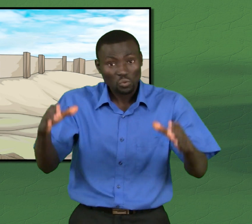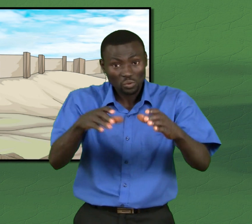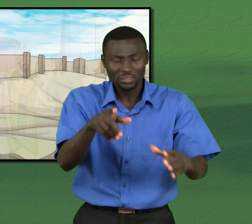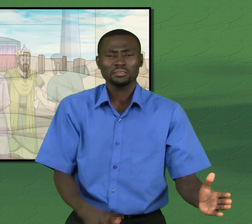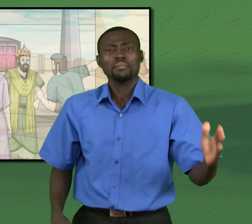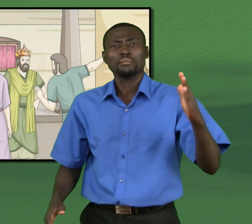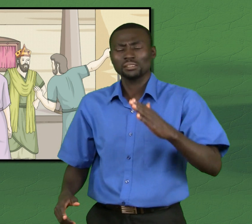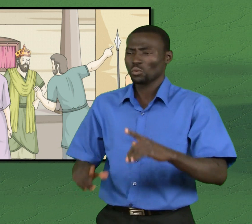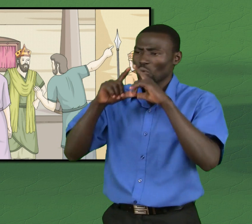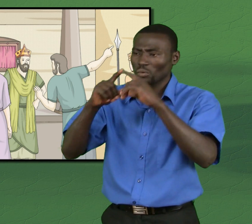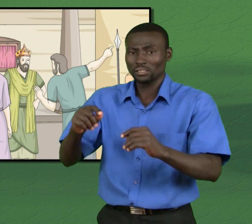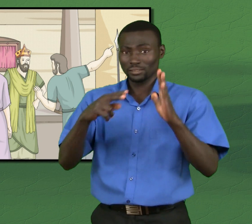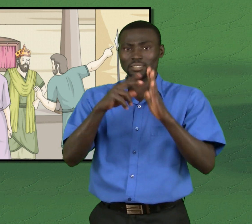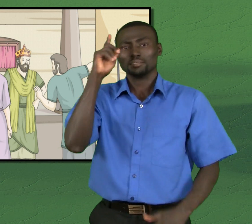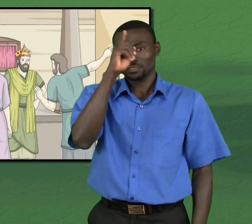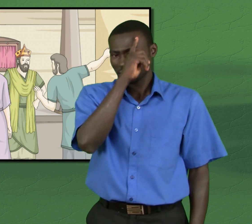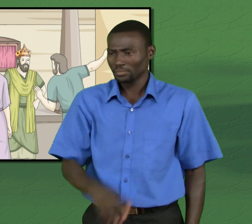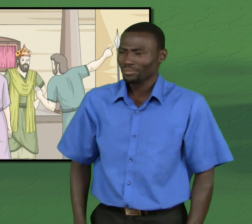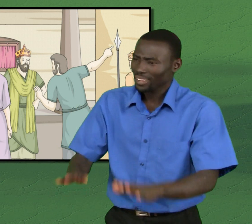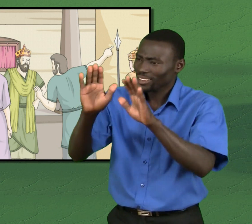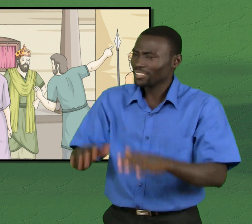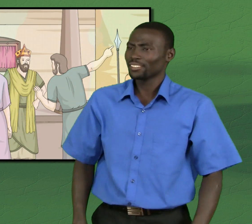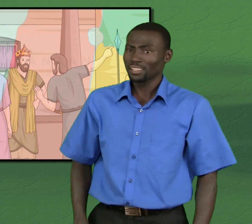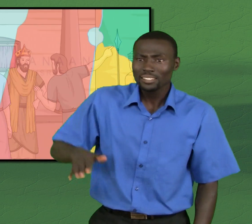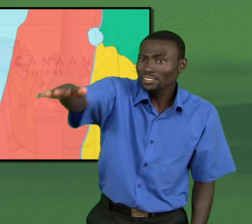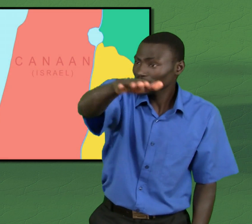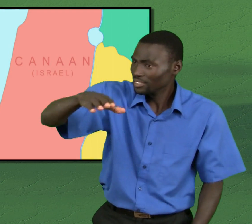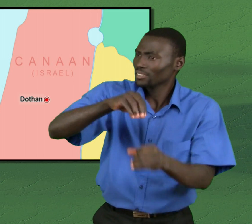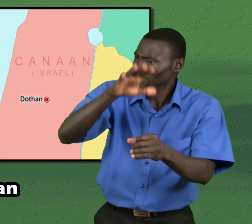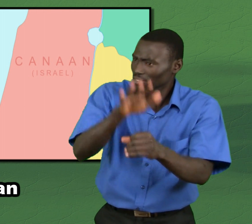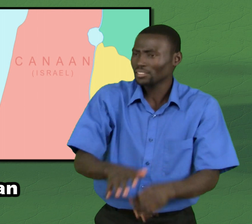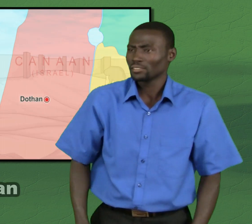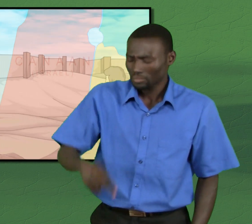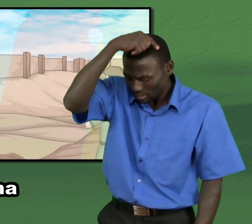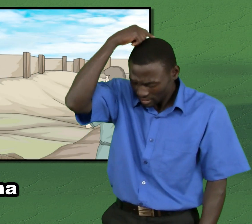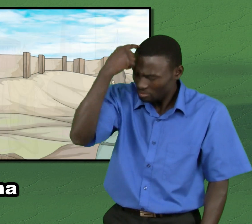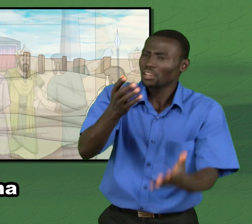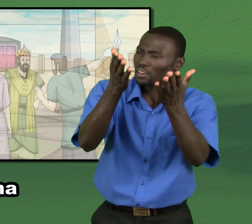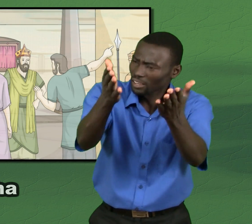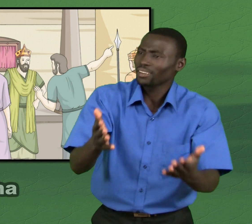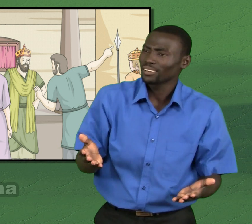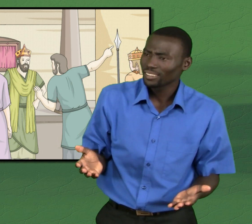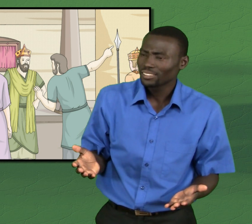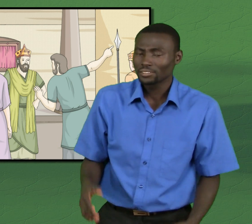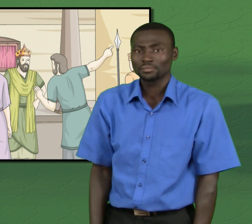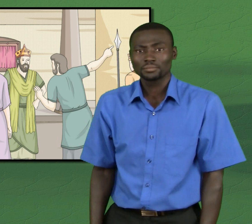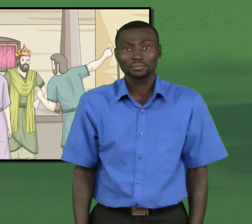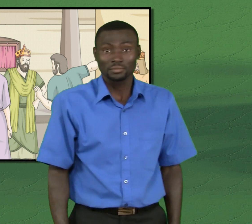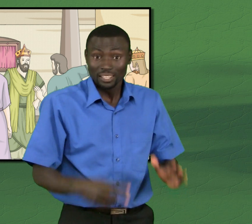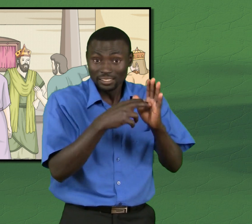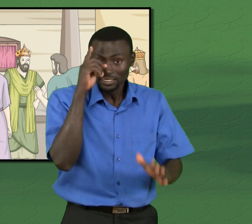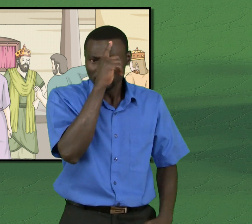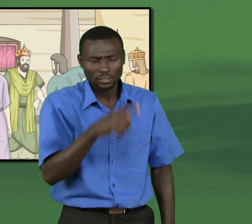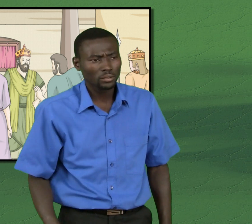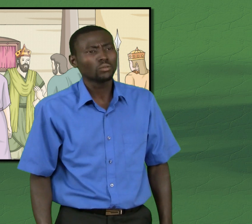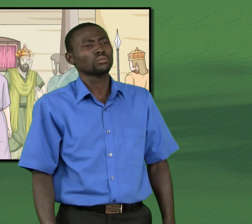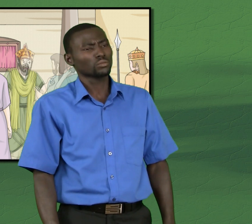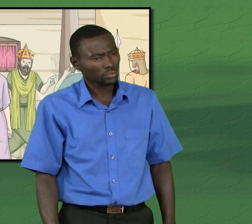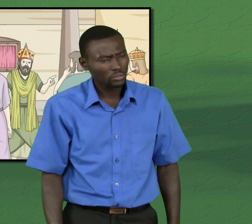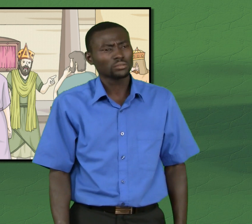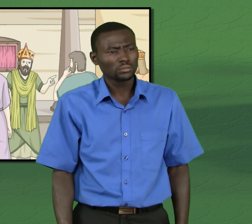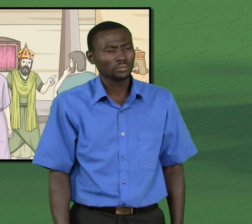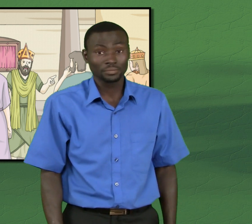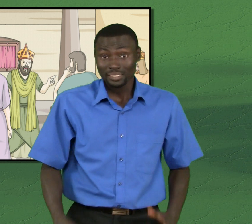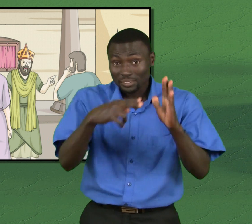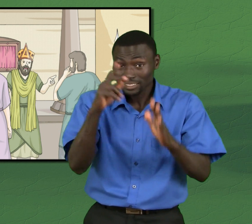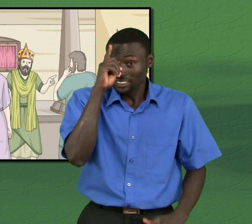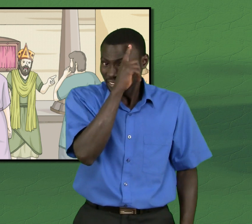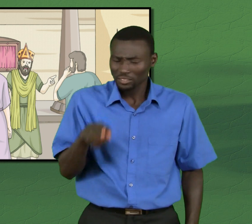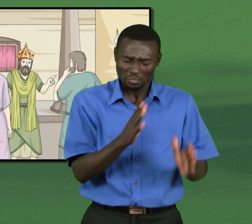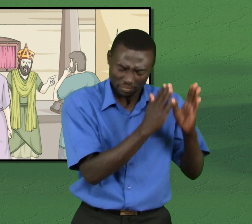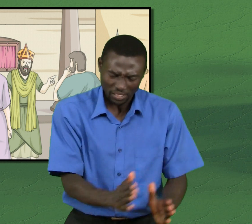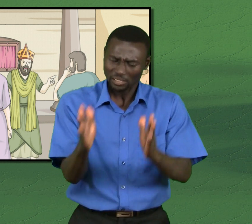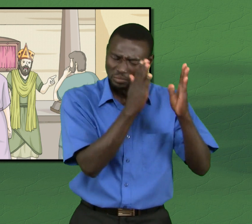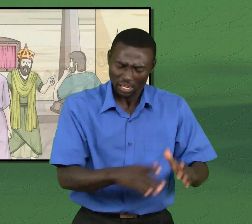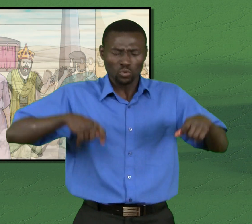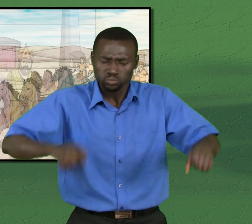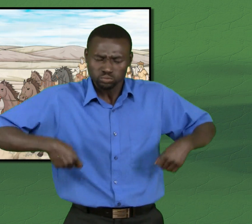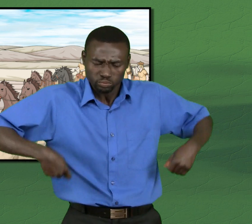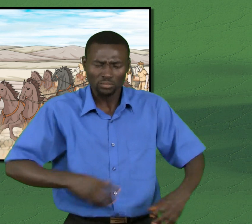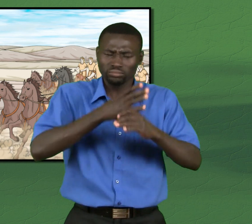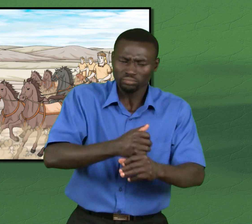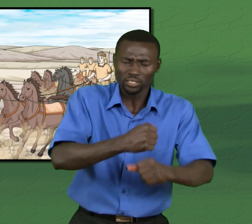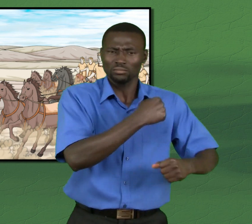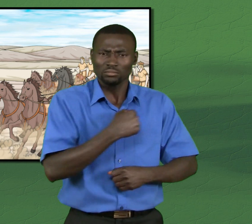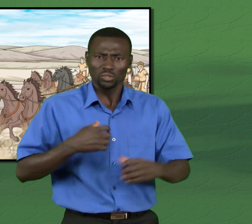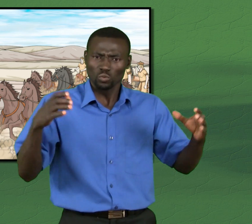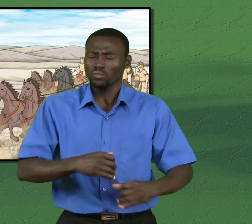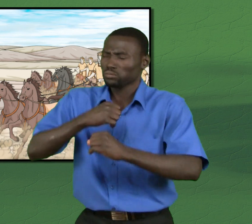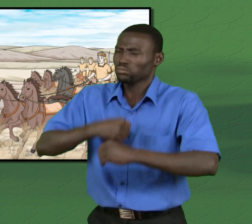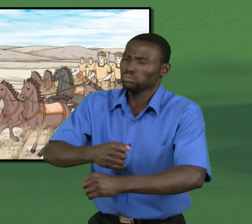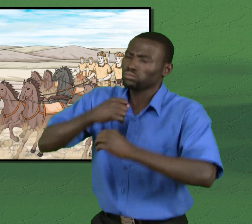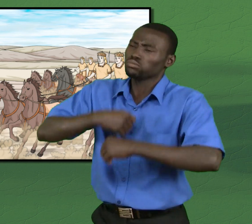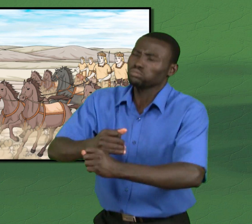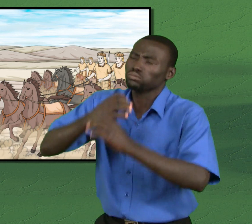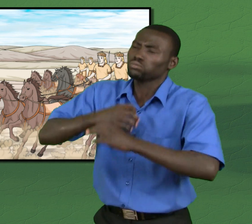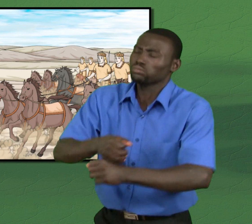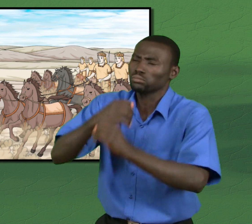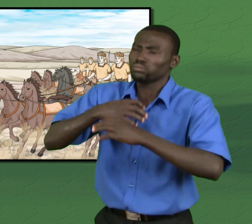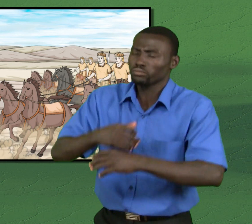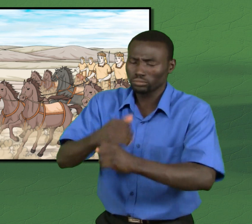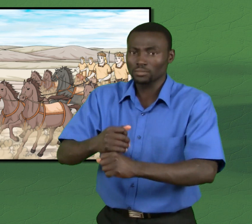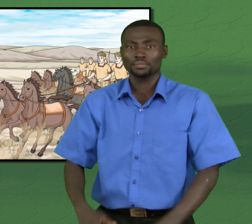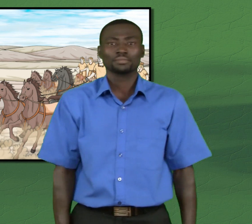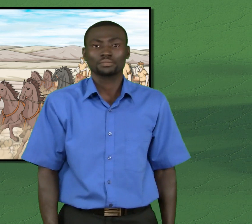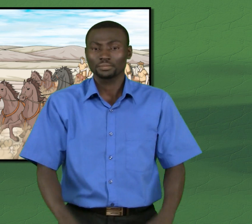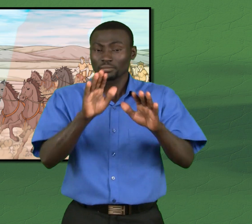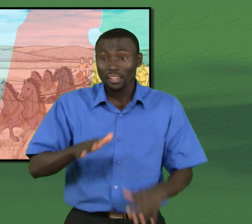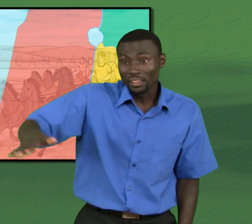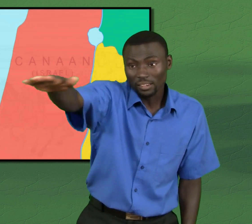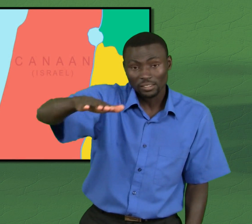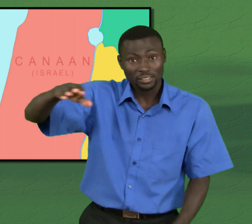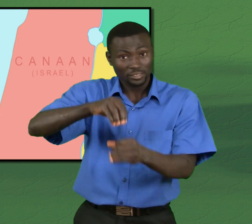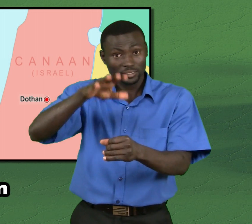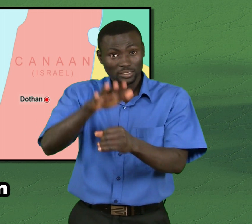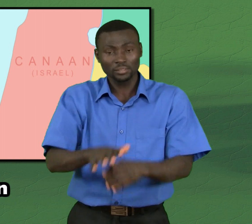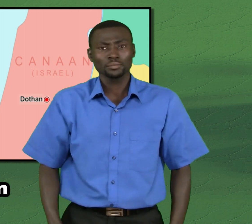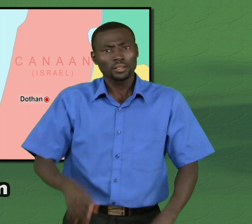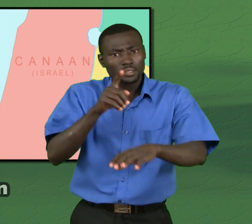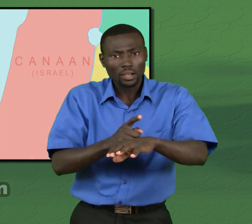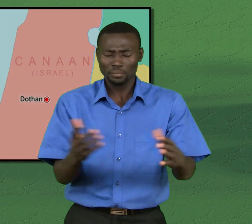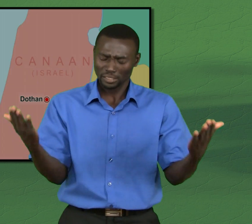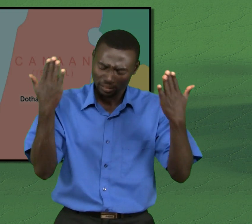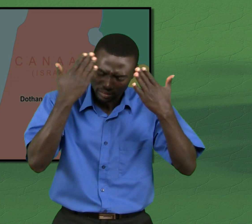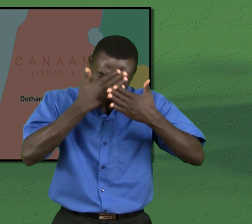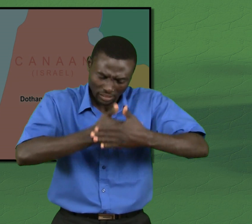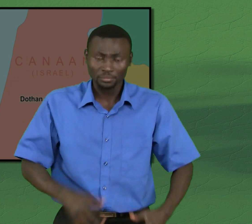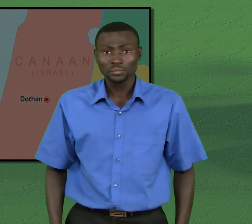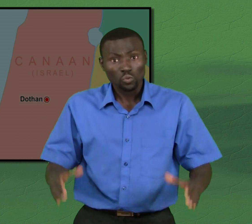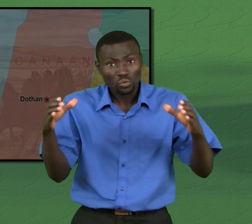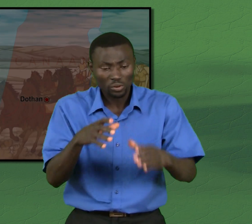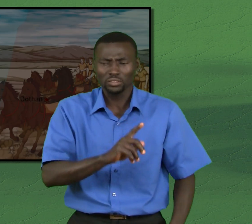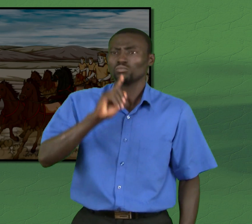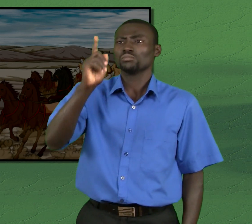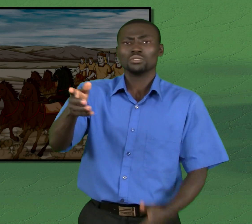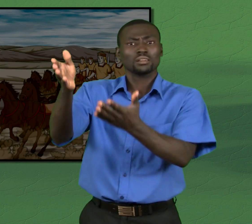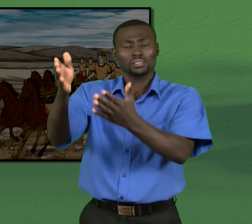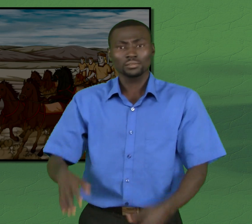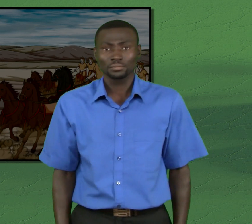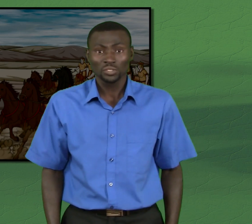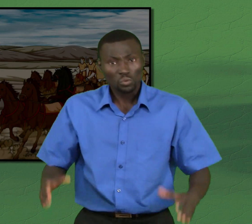On receiving the report, “Elisha is in Dothan,” the king of Aram sent horses, chariots, and a great army.